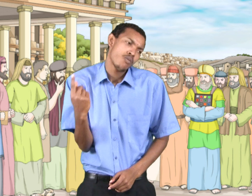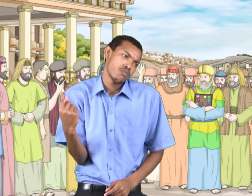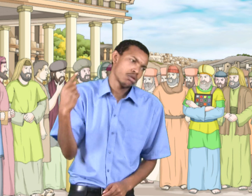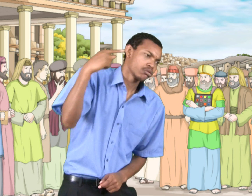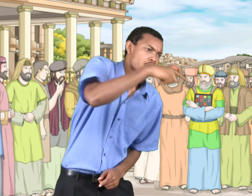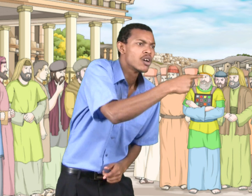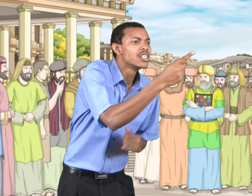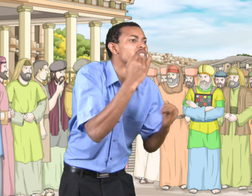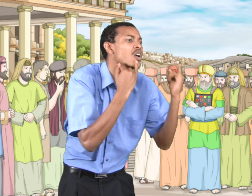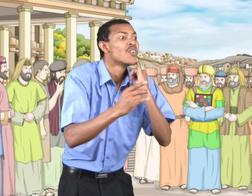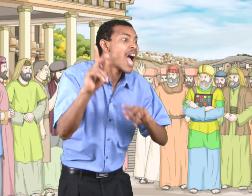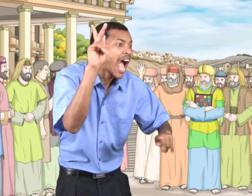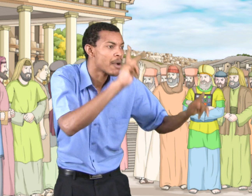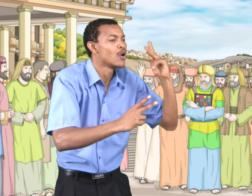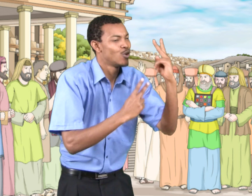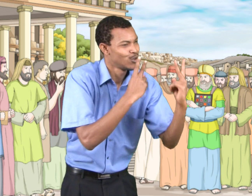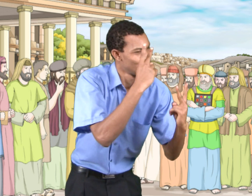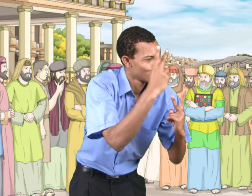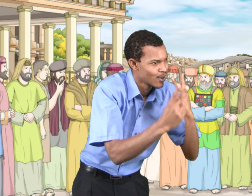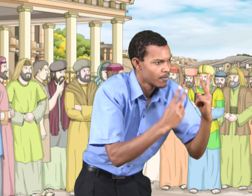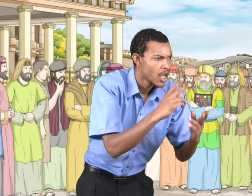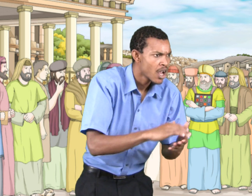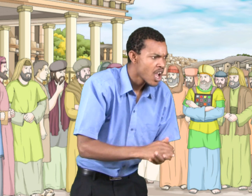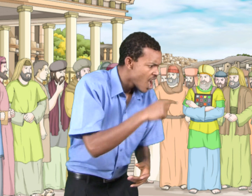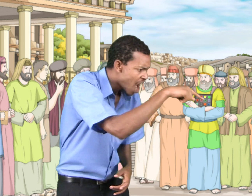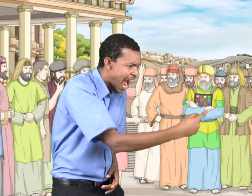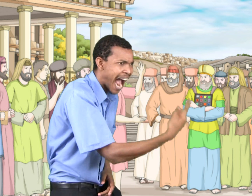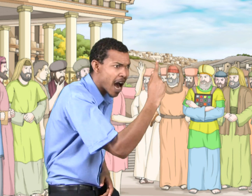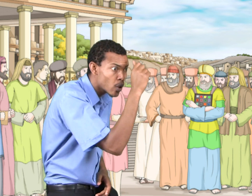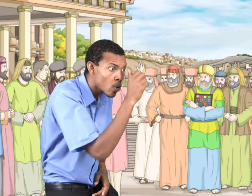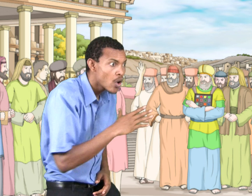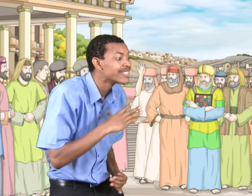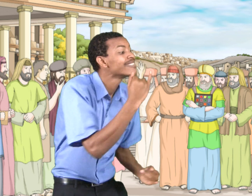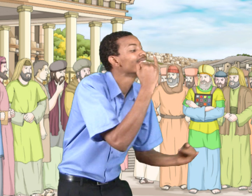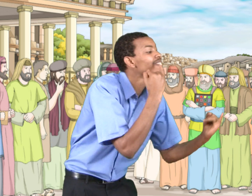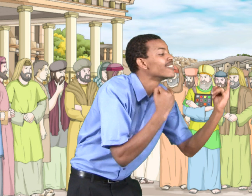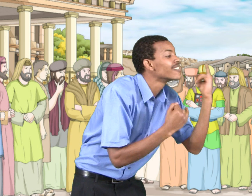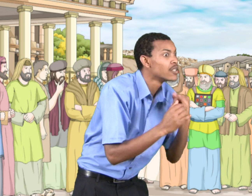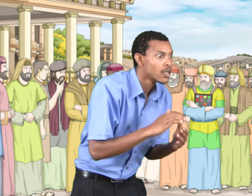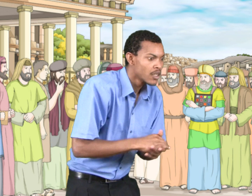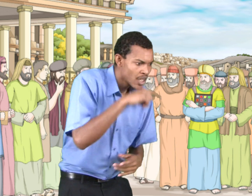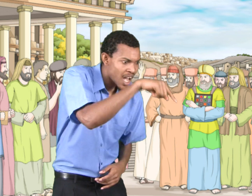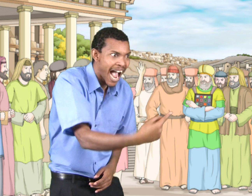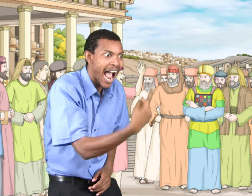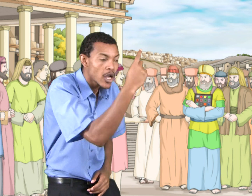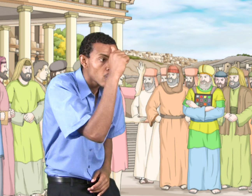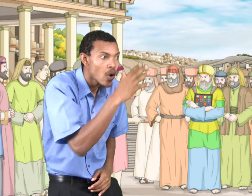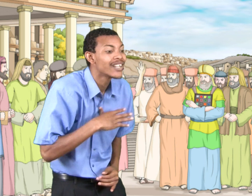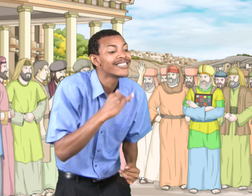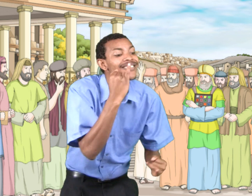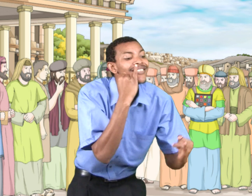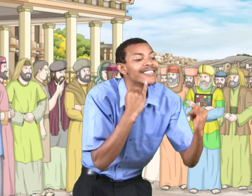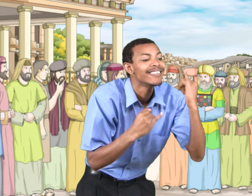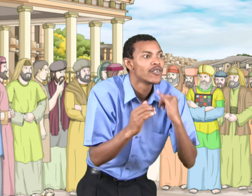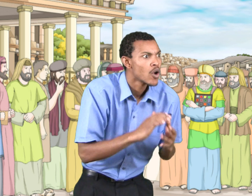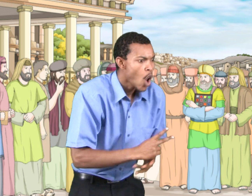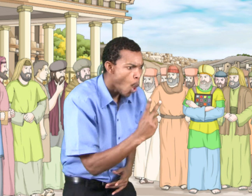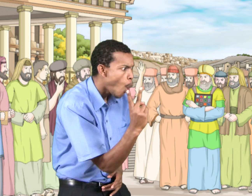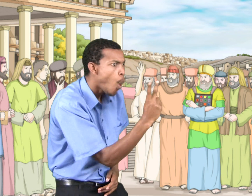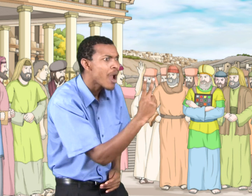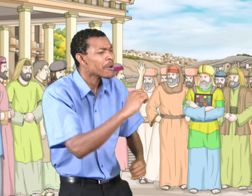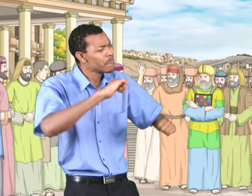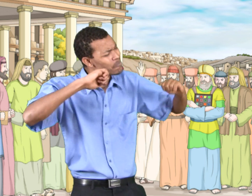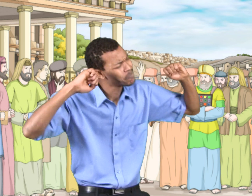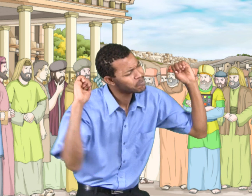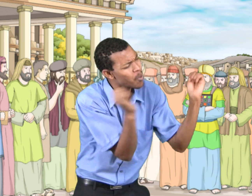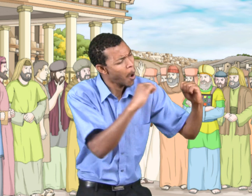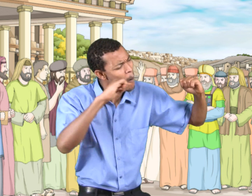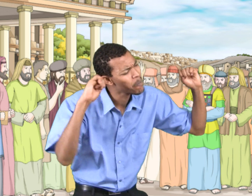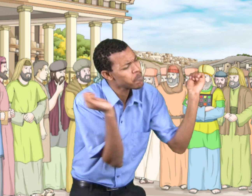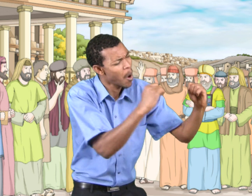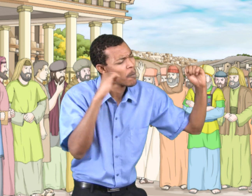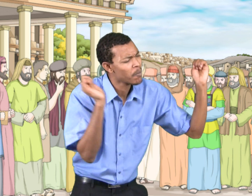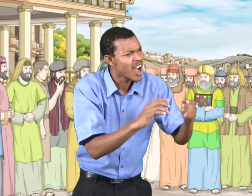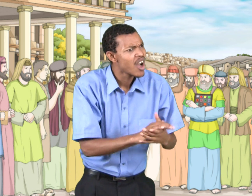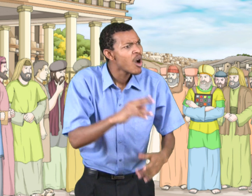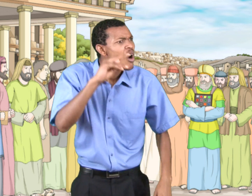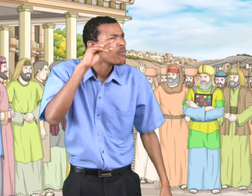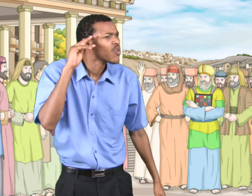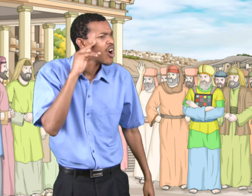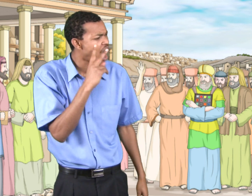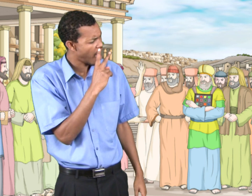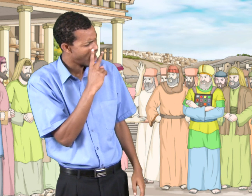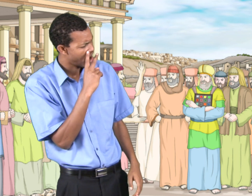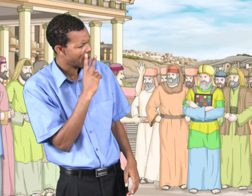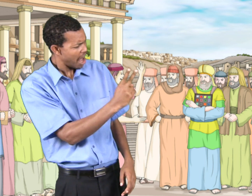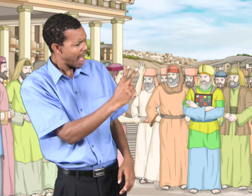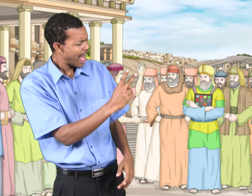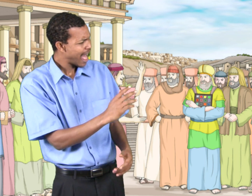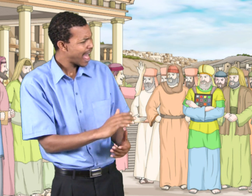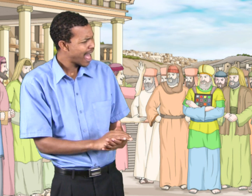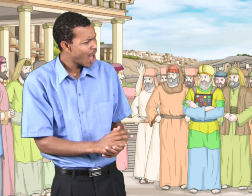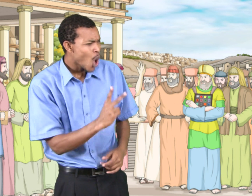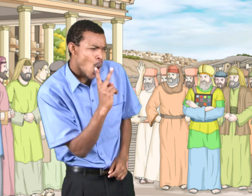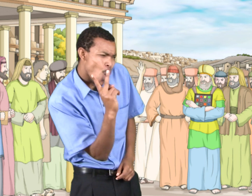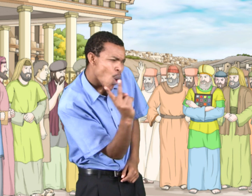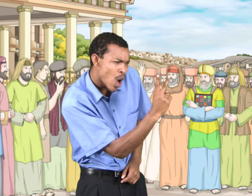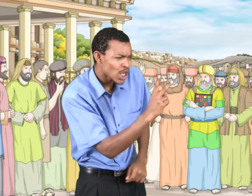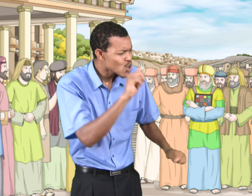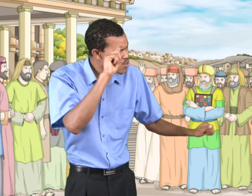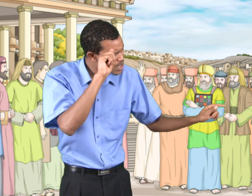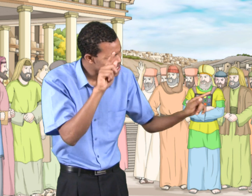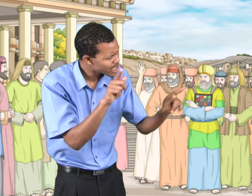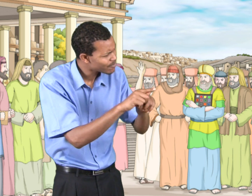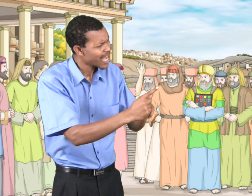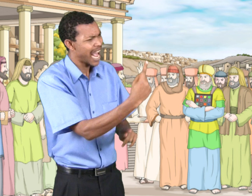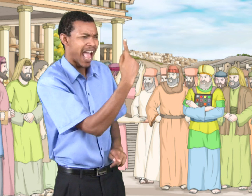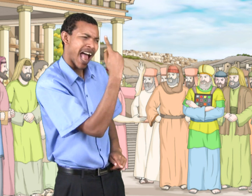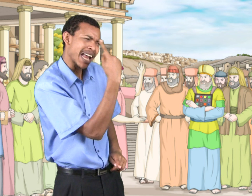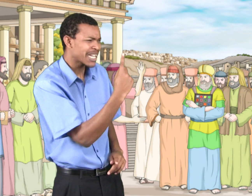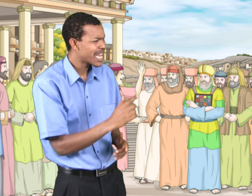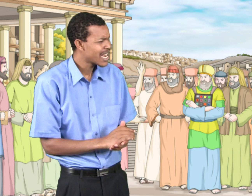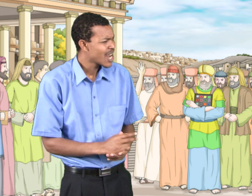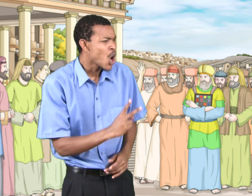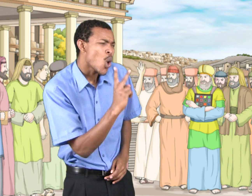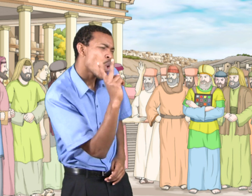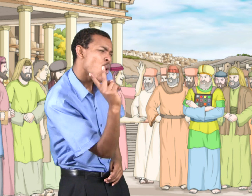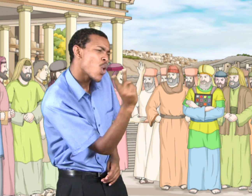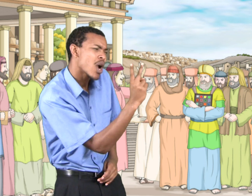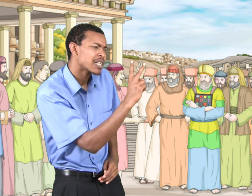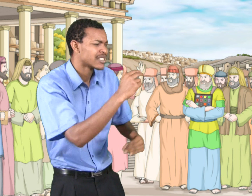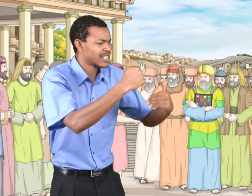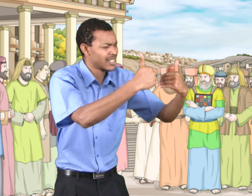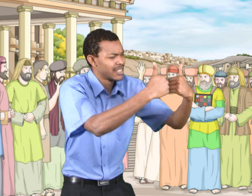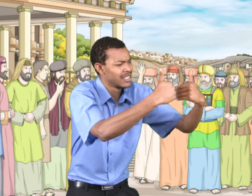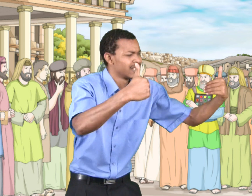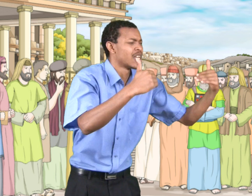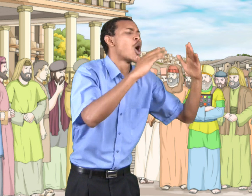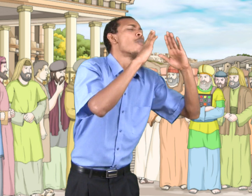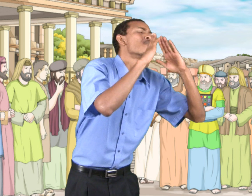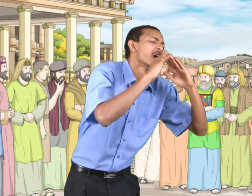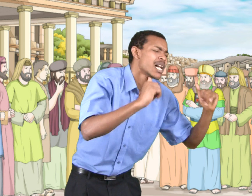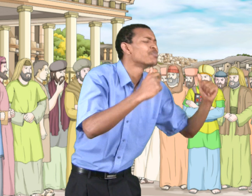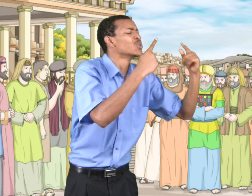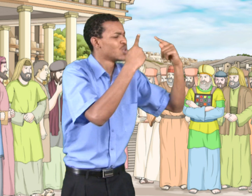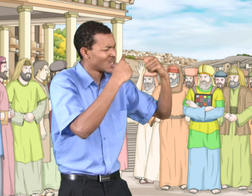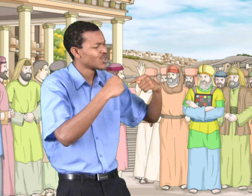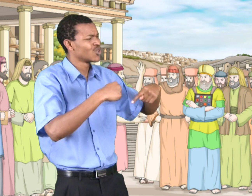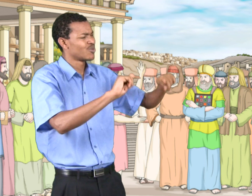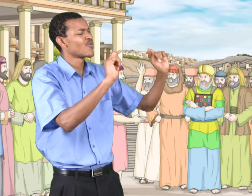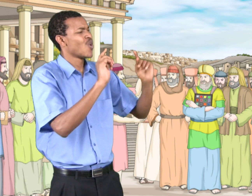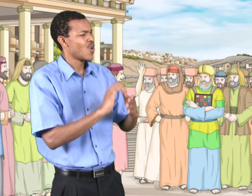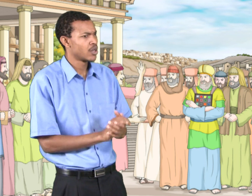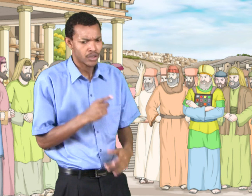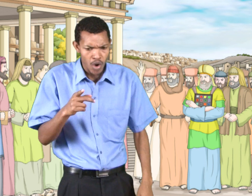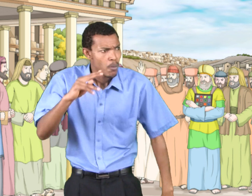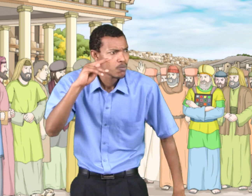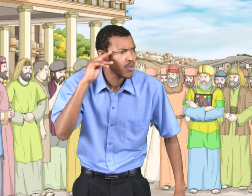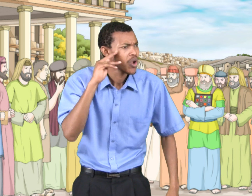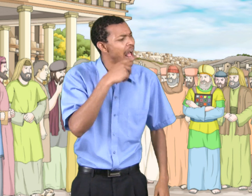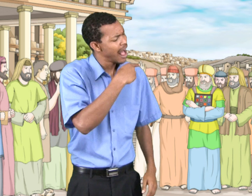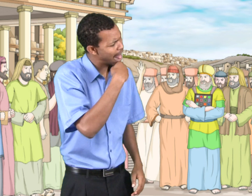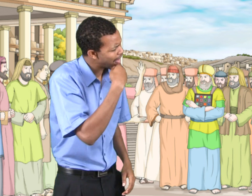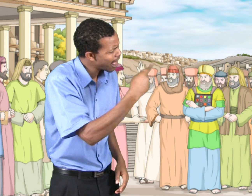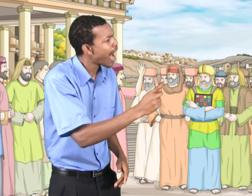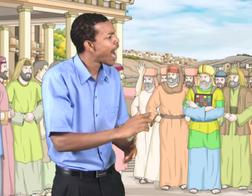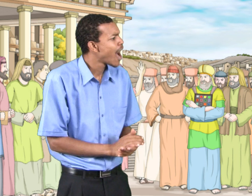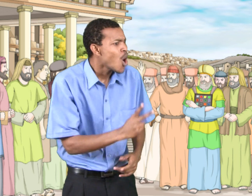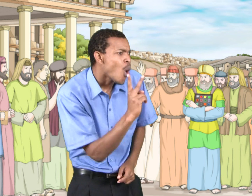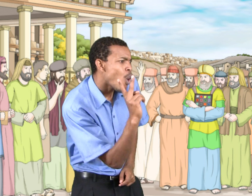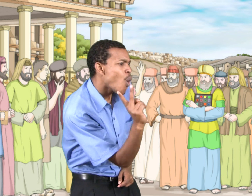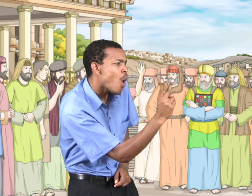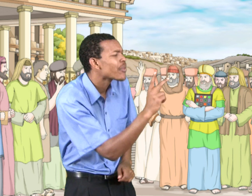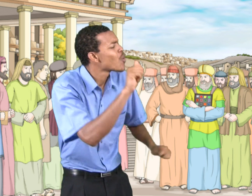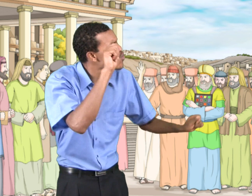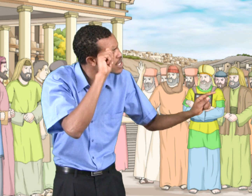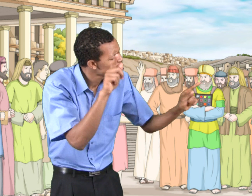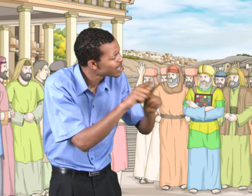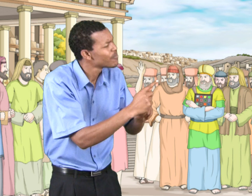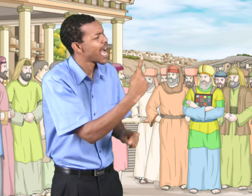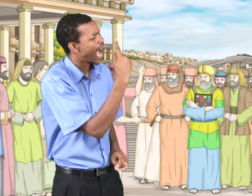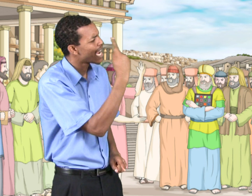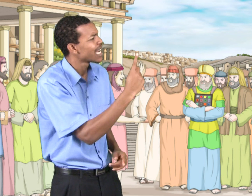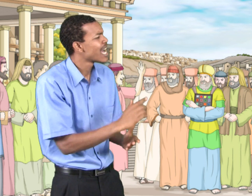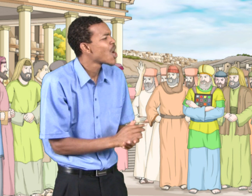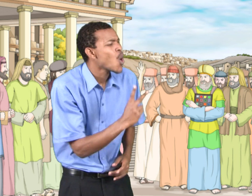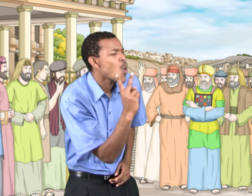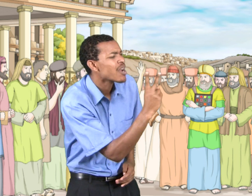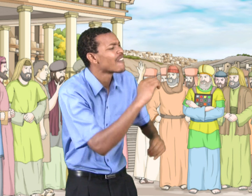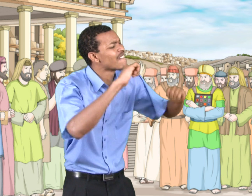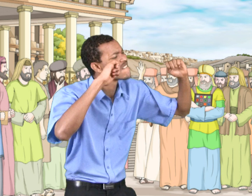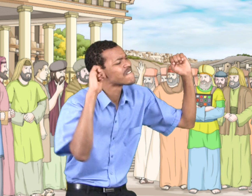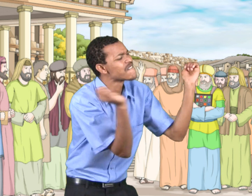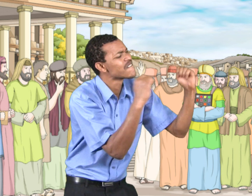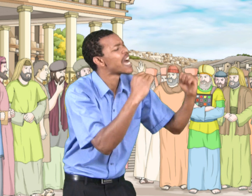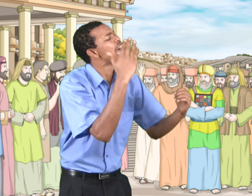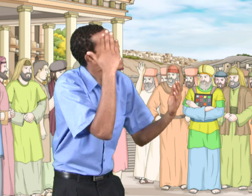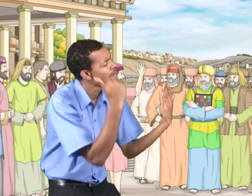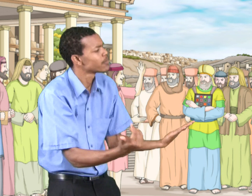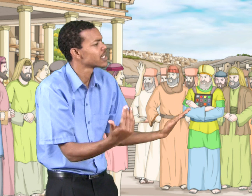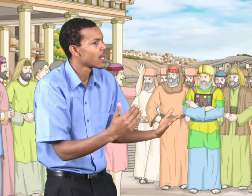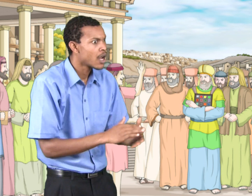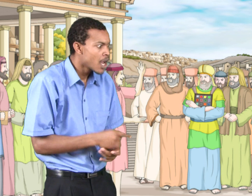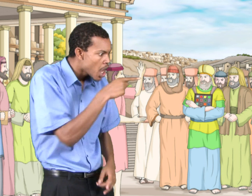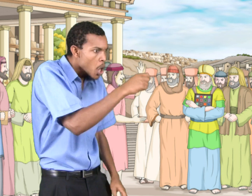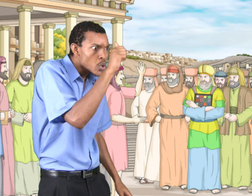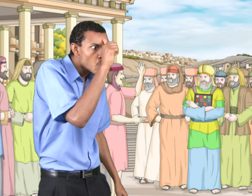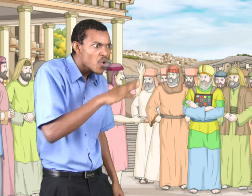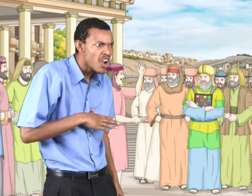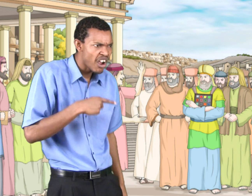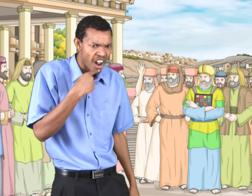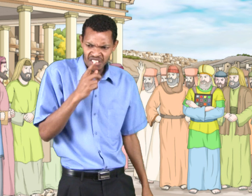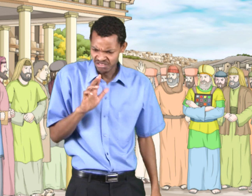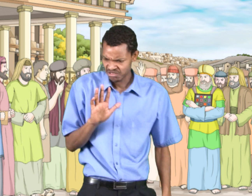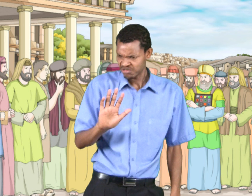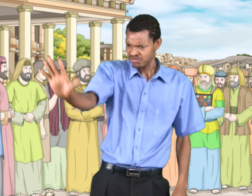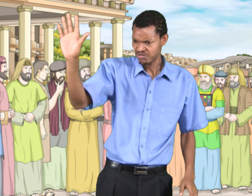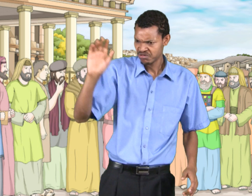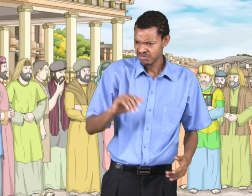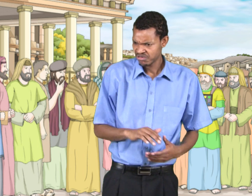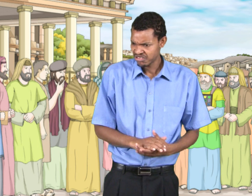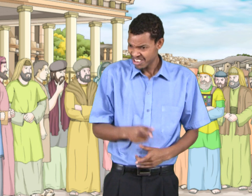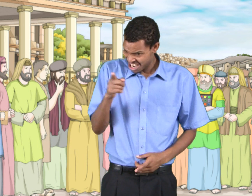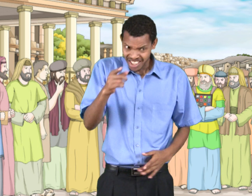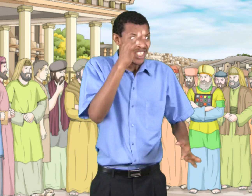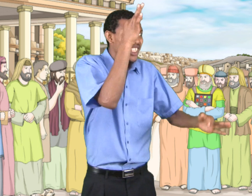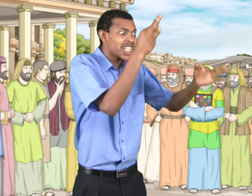The next day he came upon two Israelites who were fighting, and he tried to reconcile them, saying, ‘Men, you are brothers.